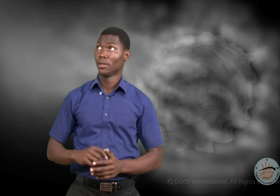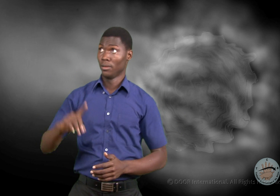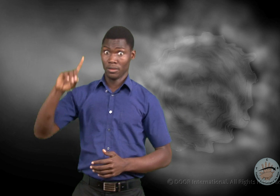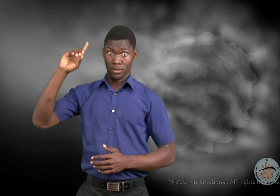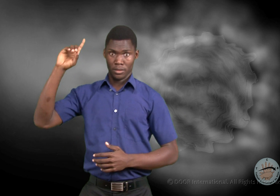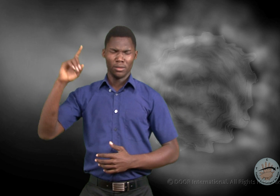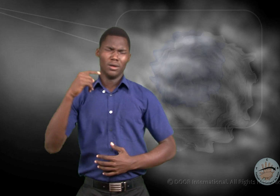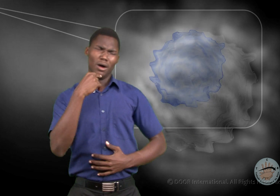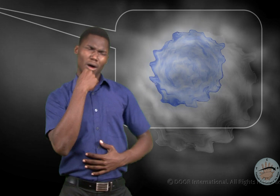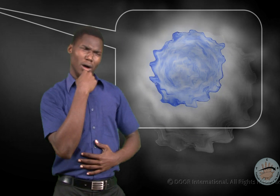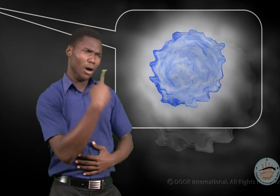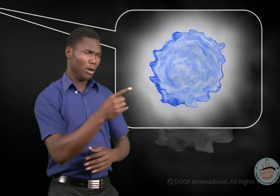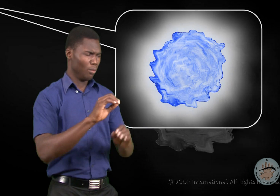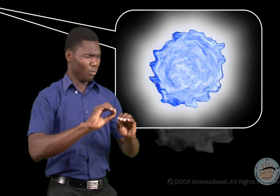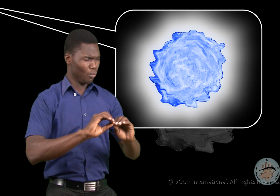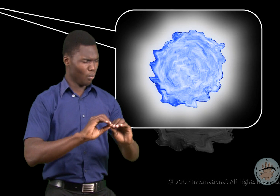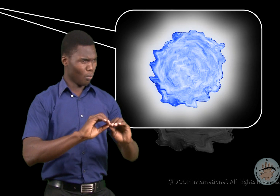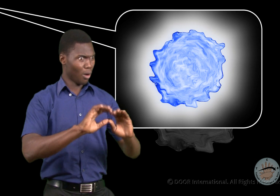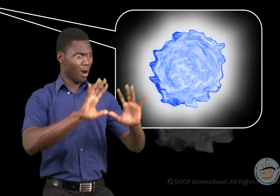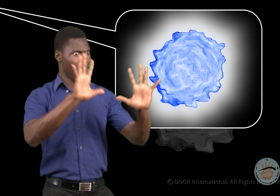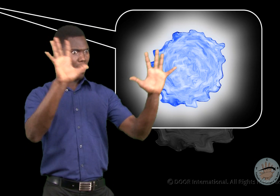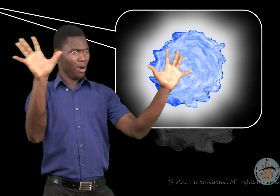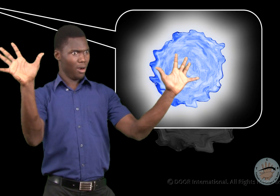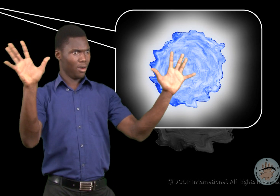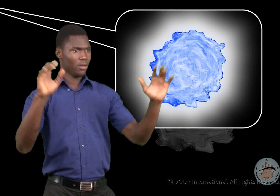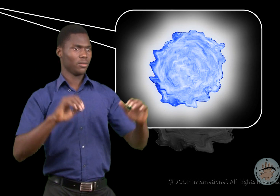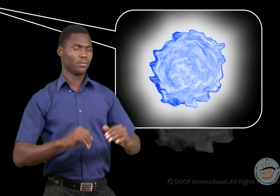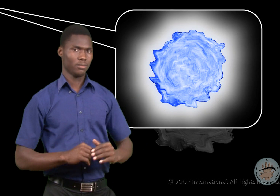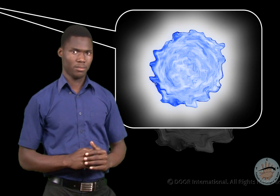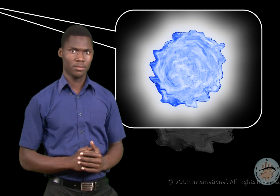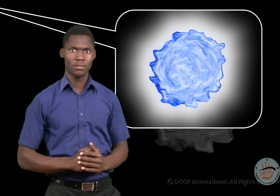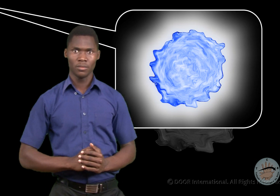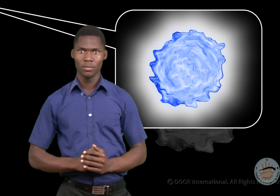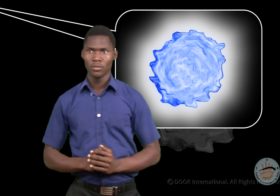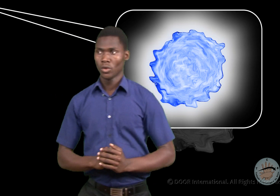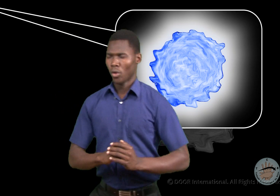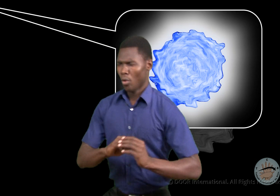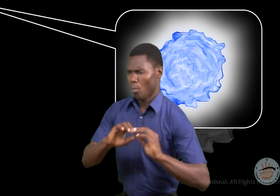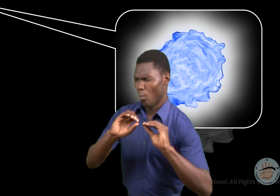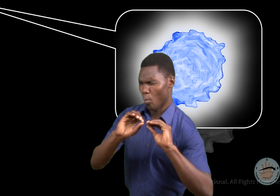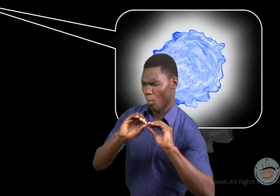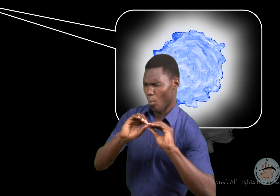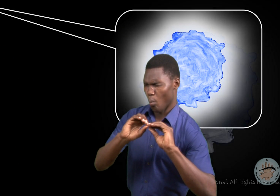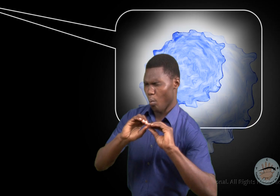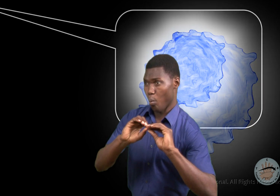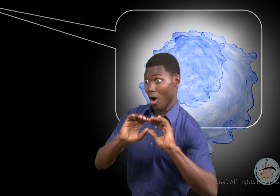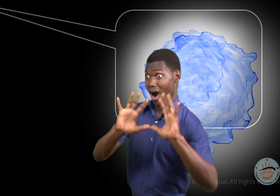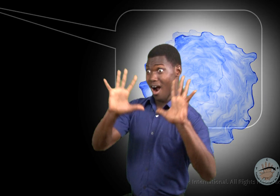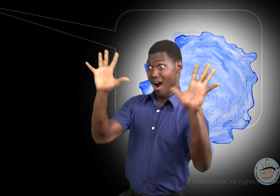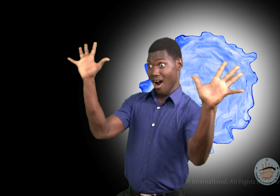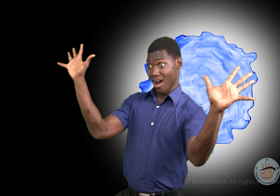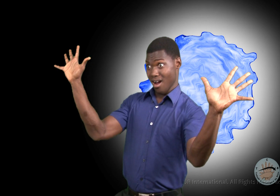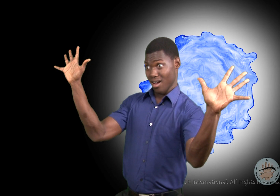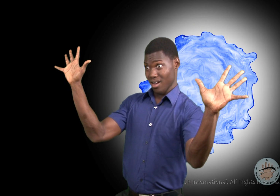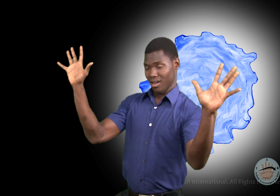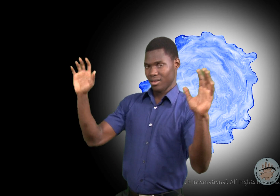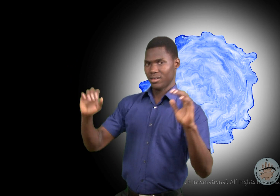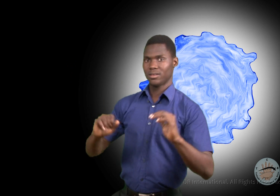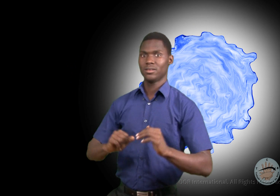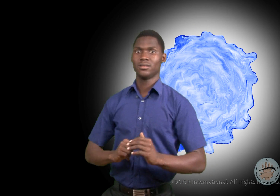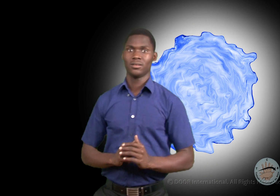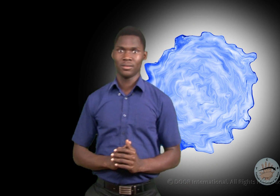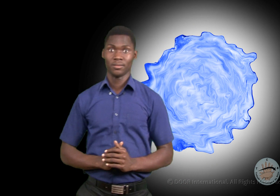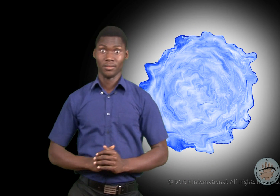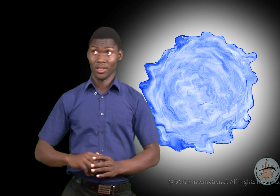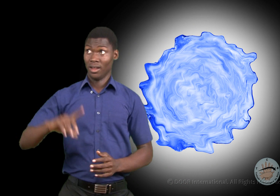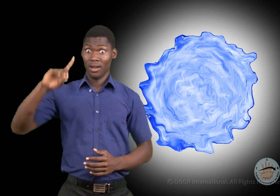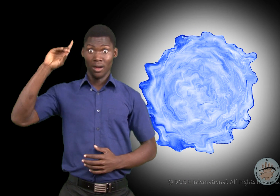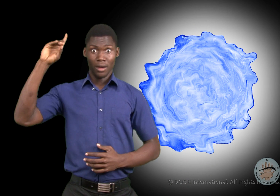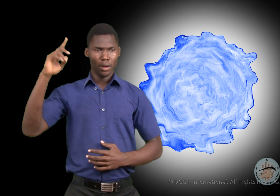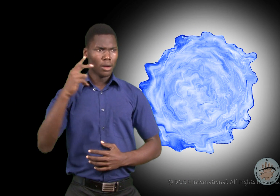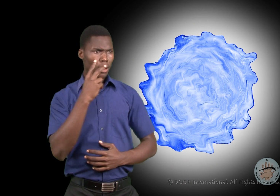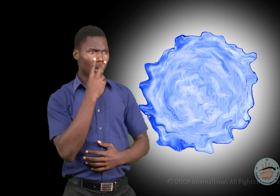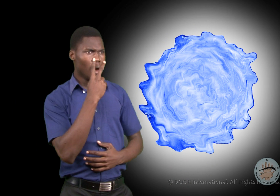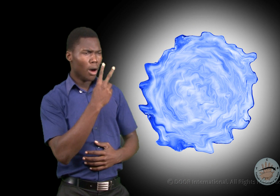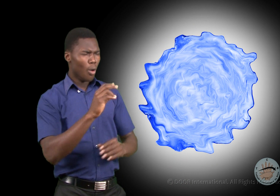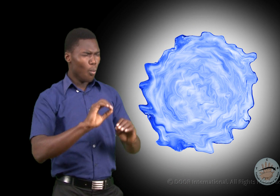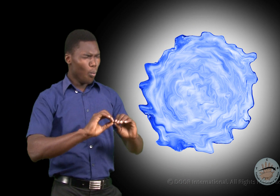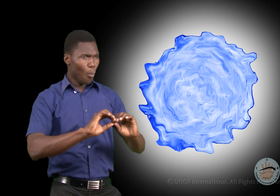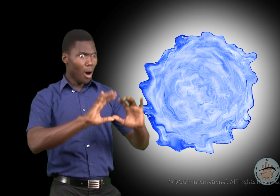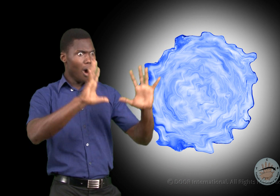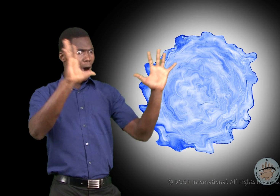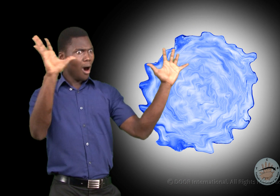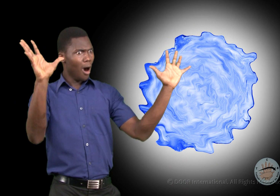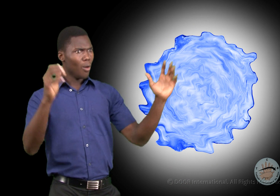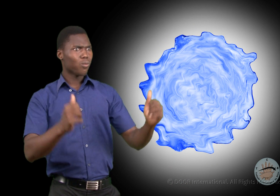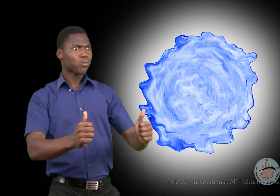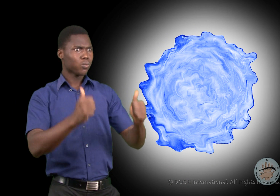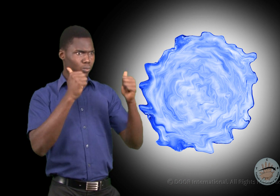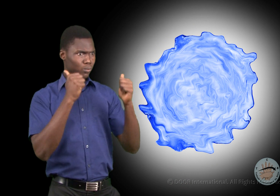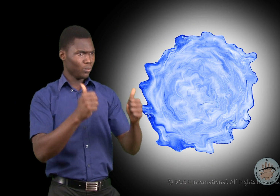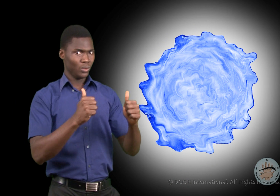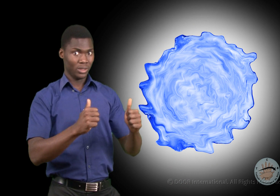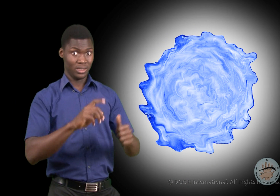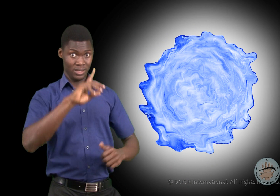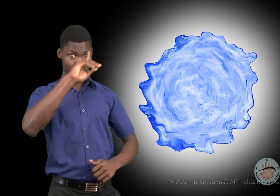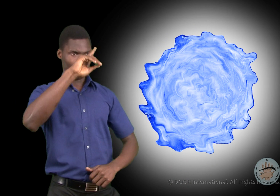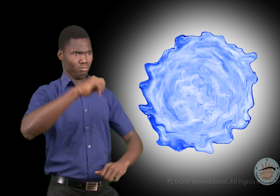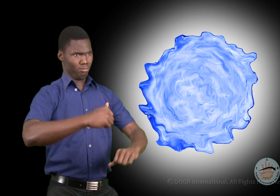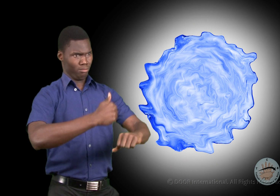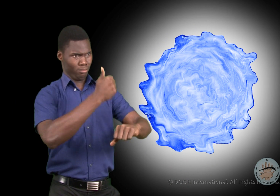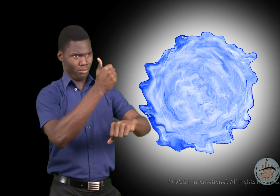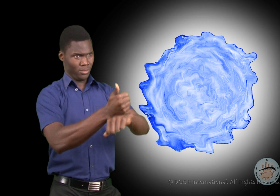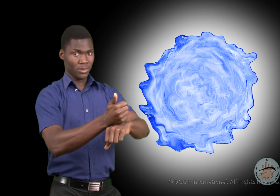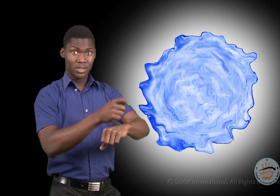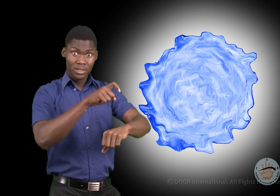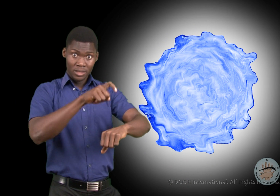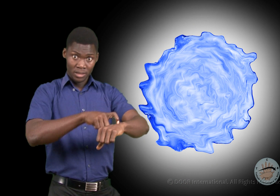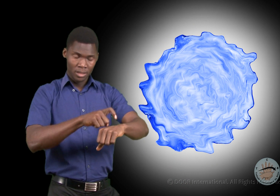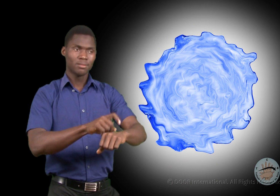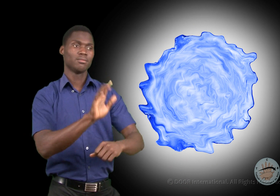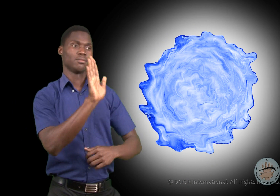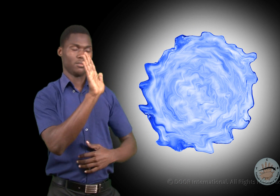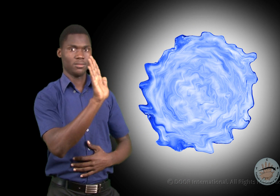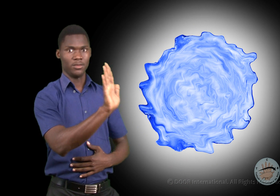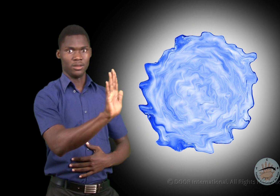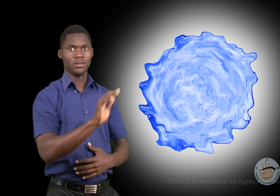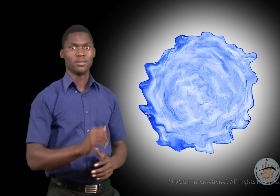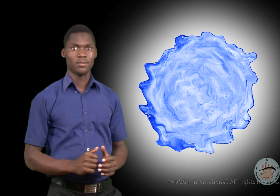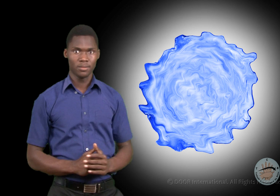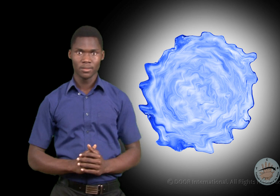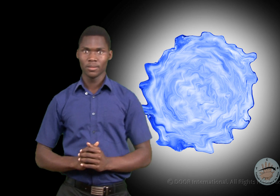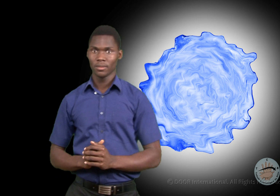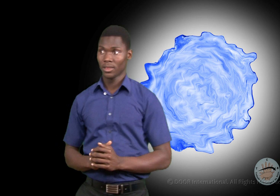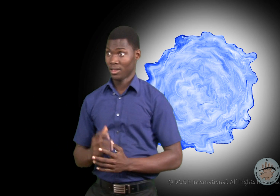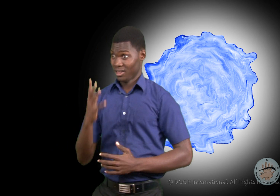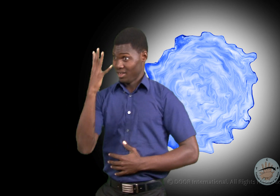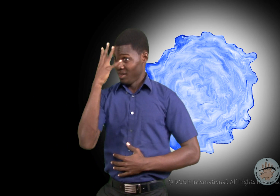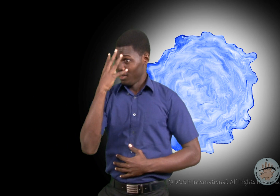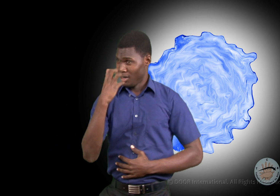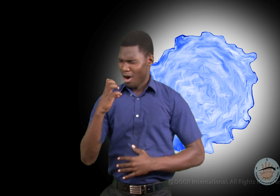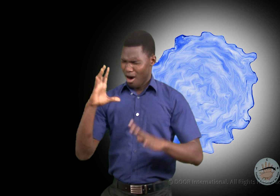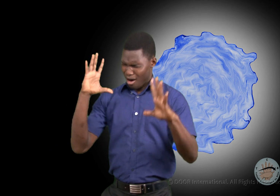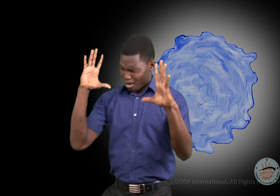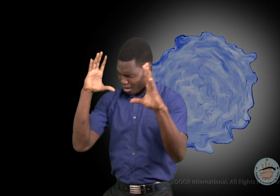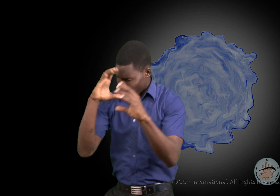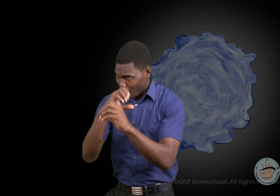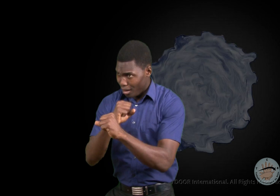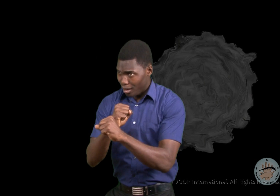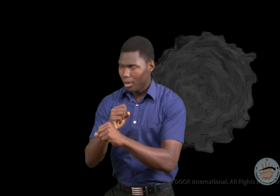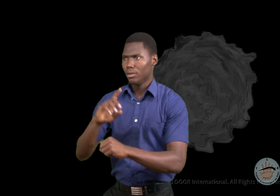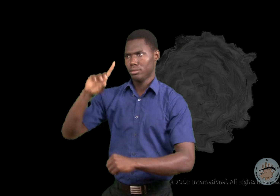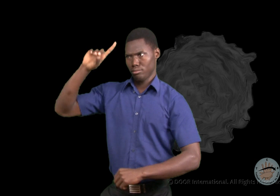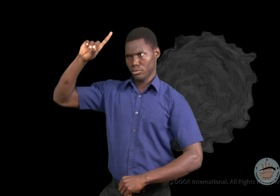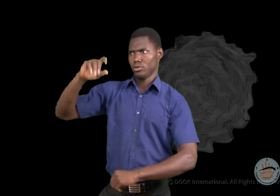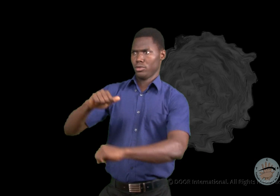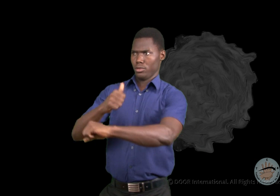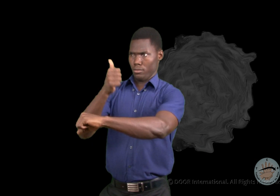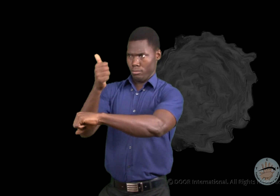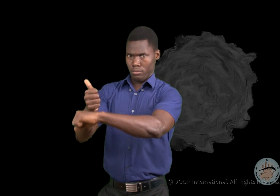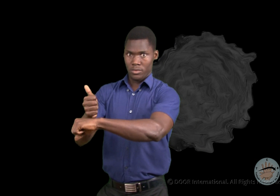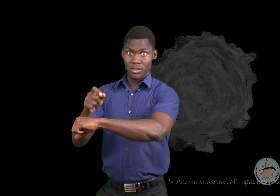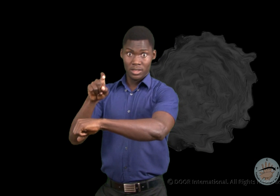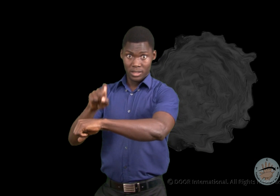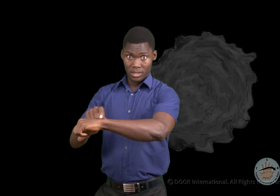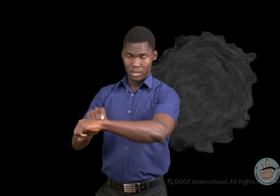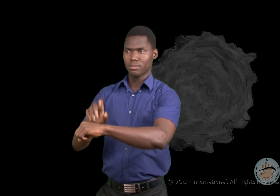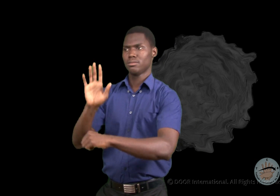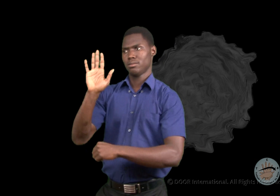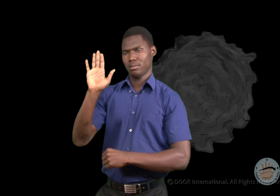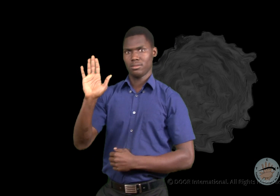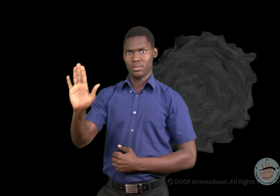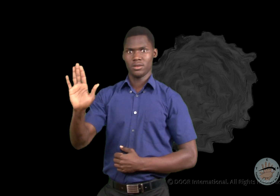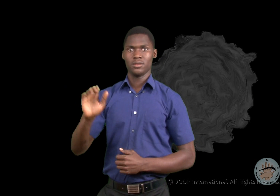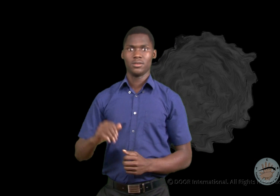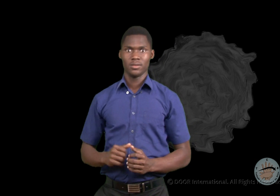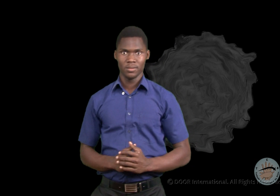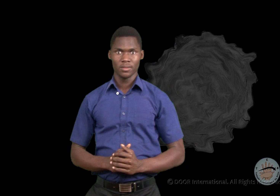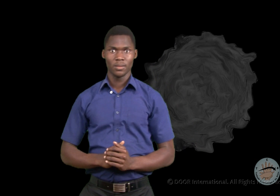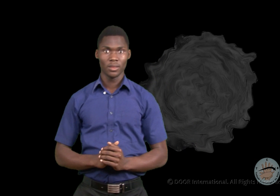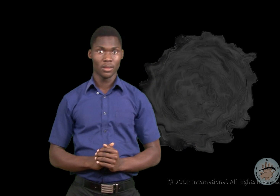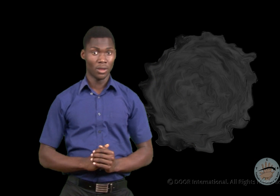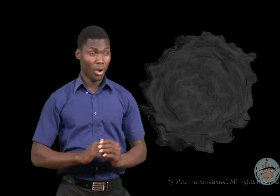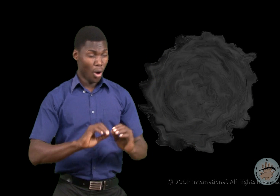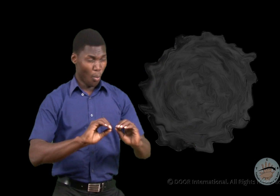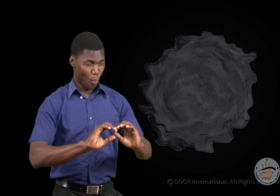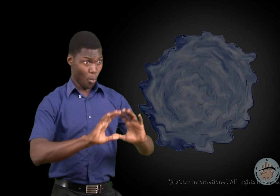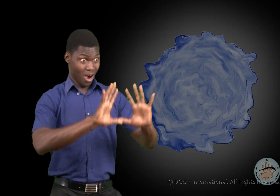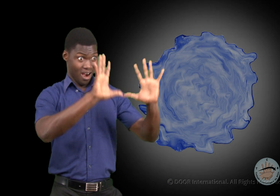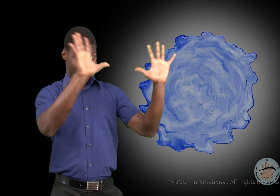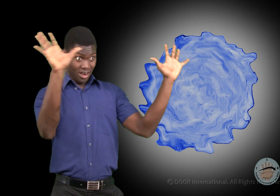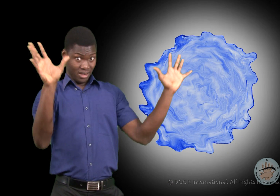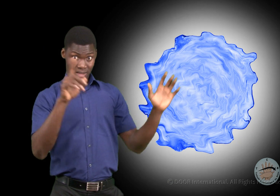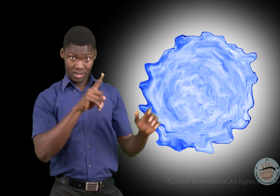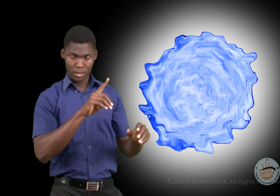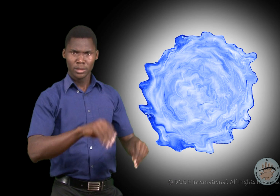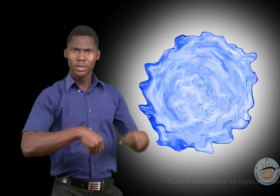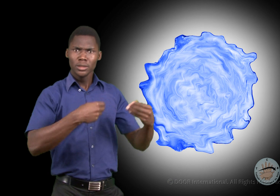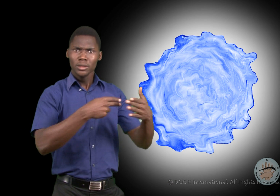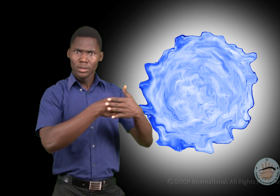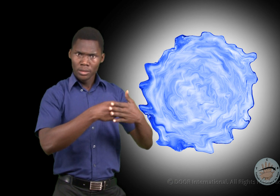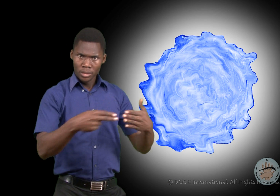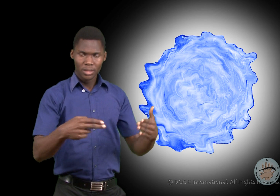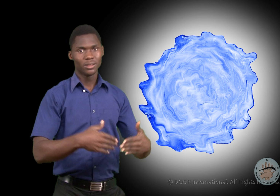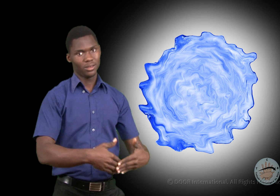And God saw that the light was good, and He separated the light from the darkness.